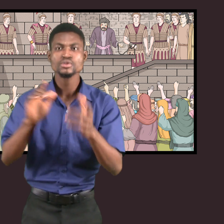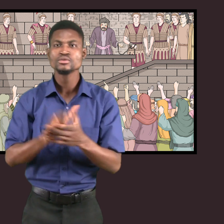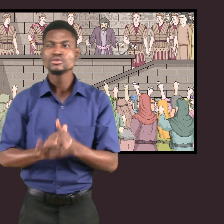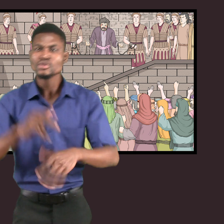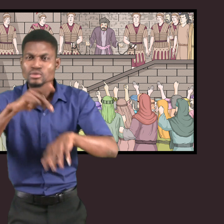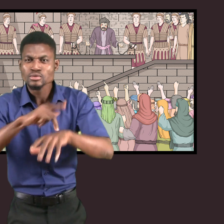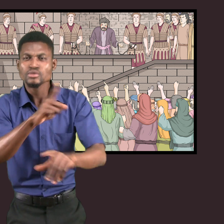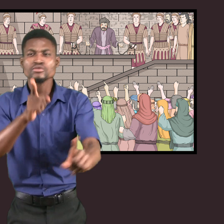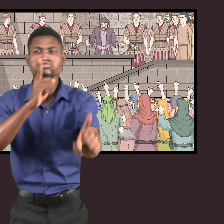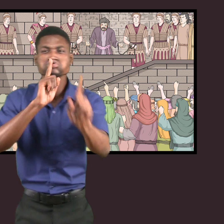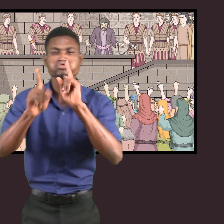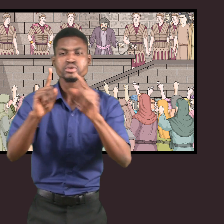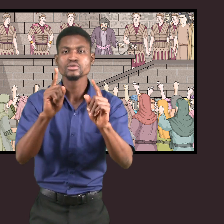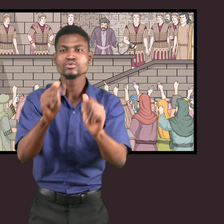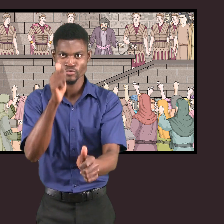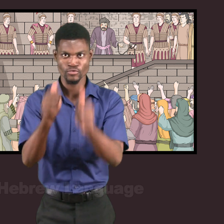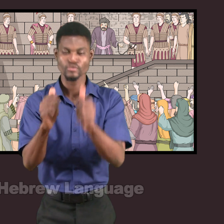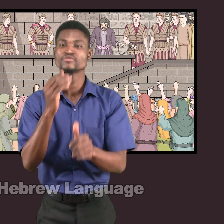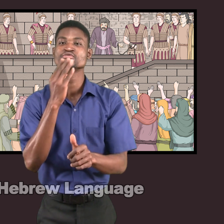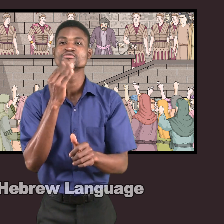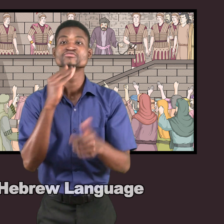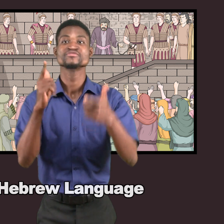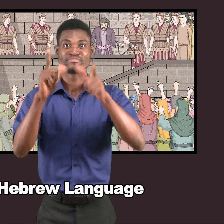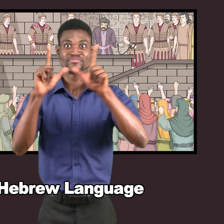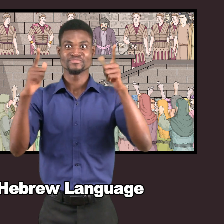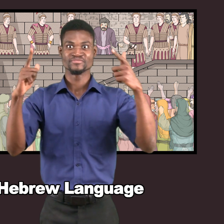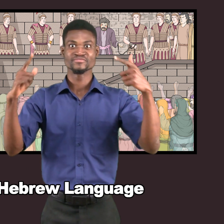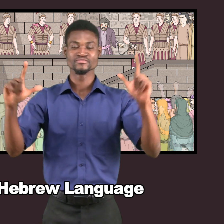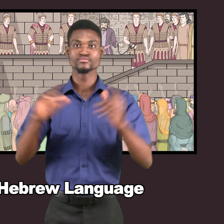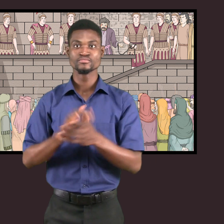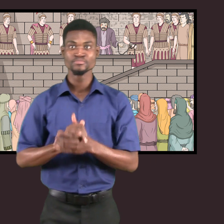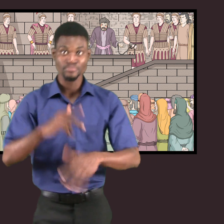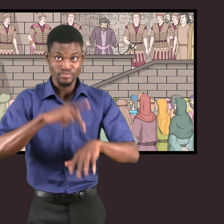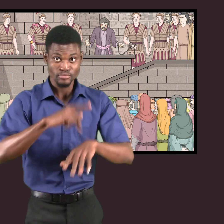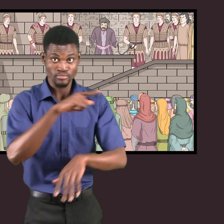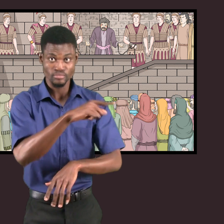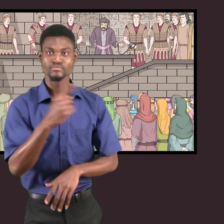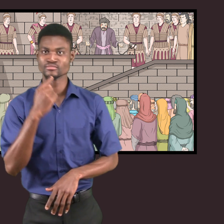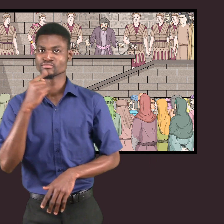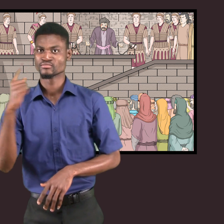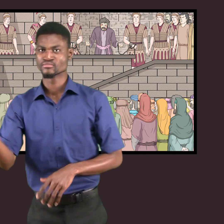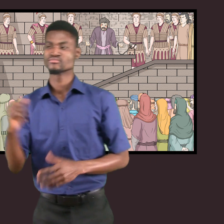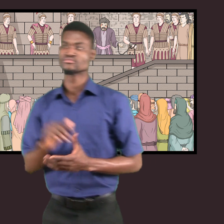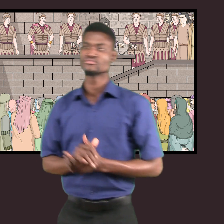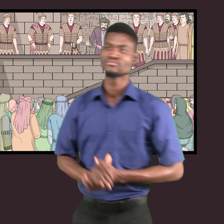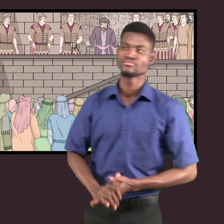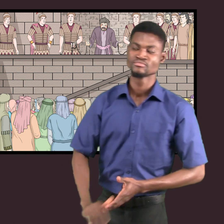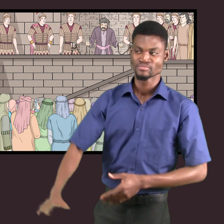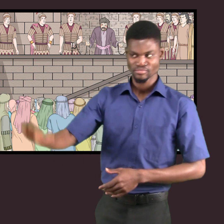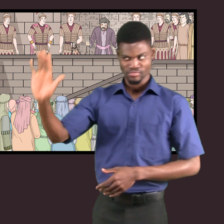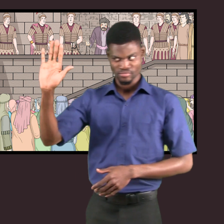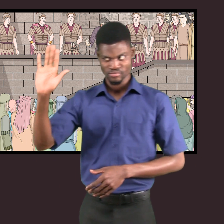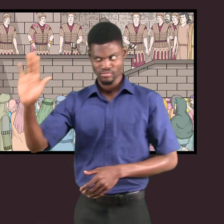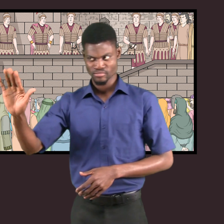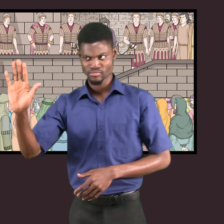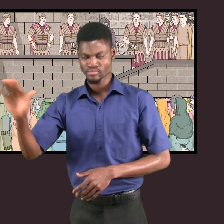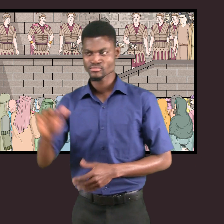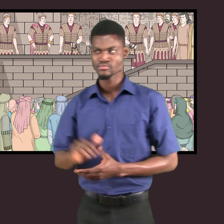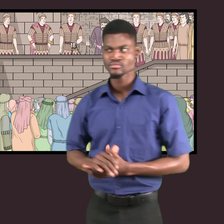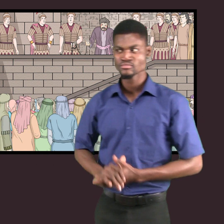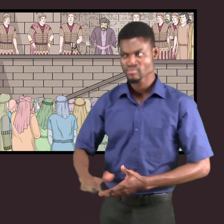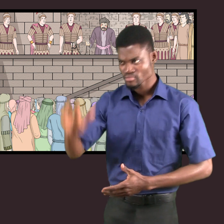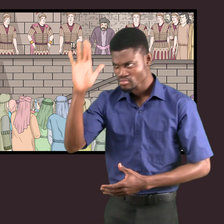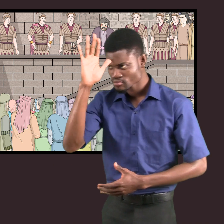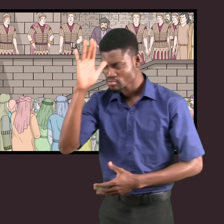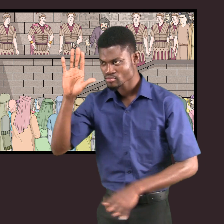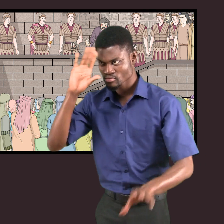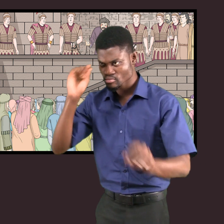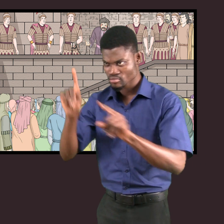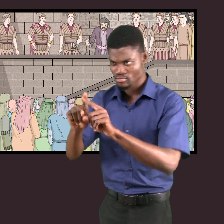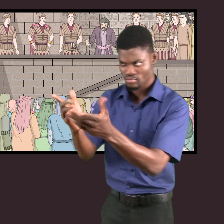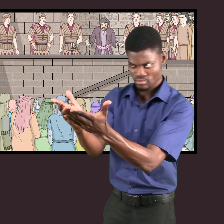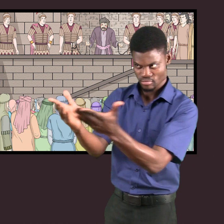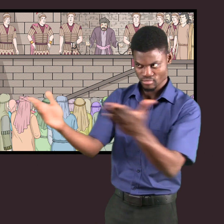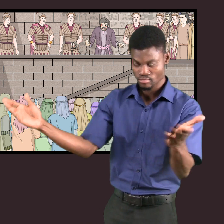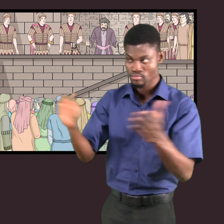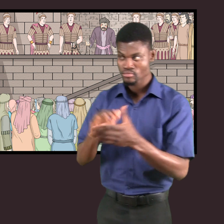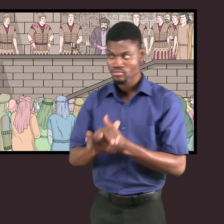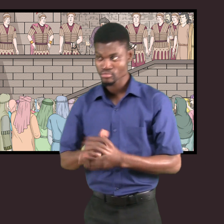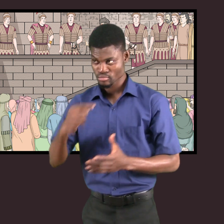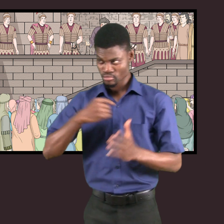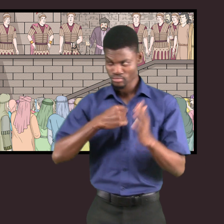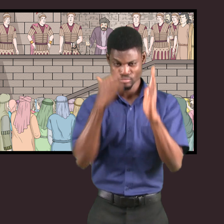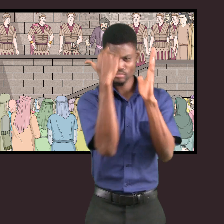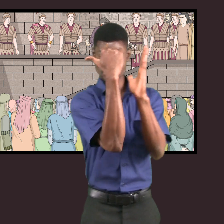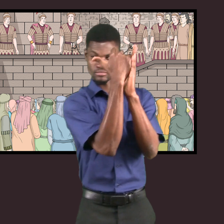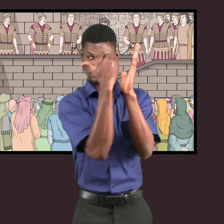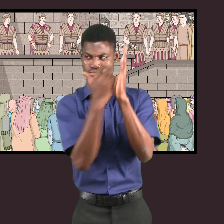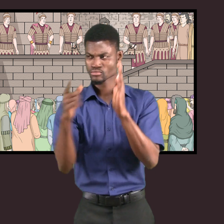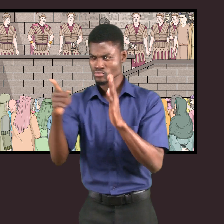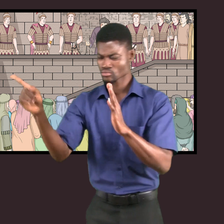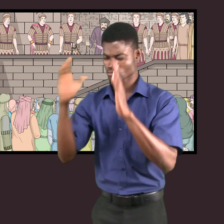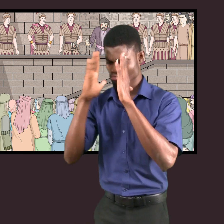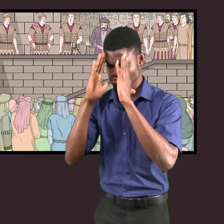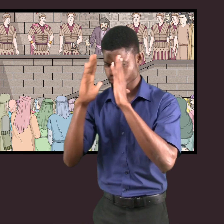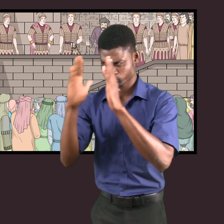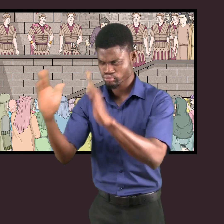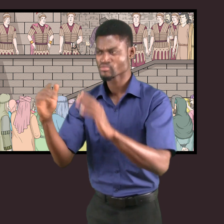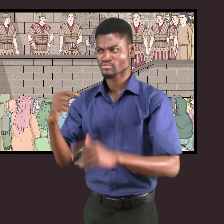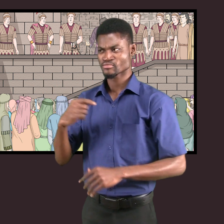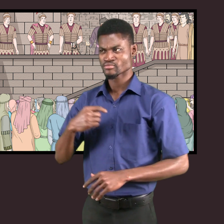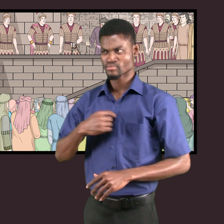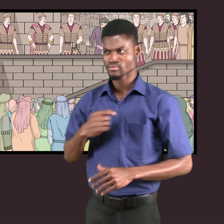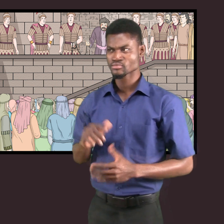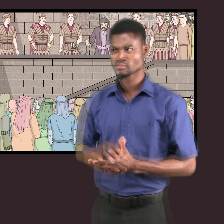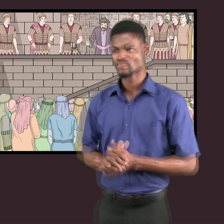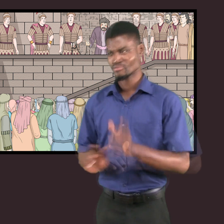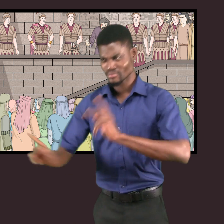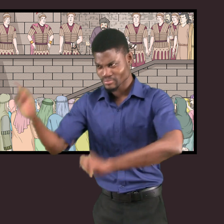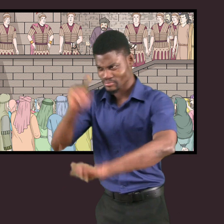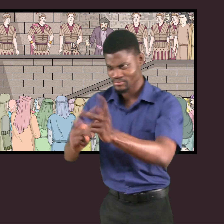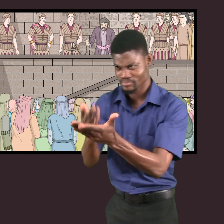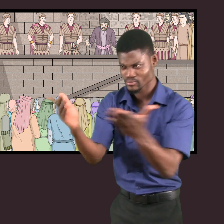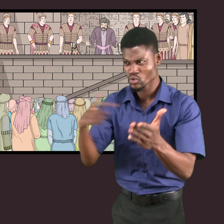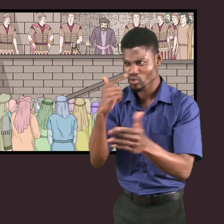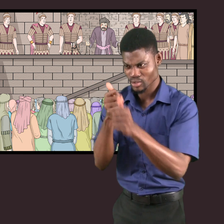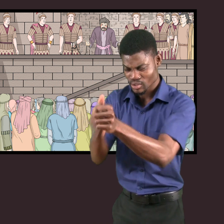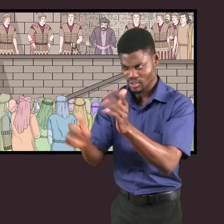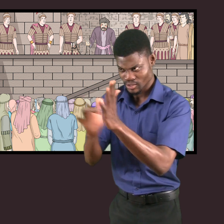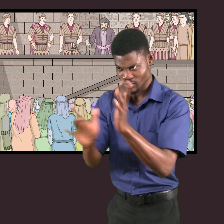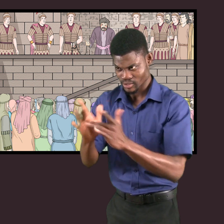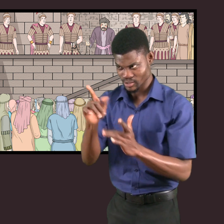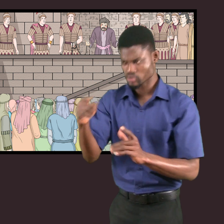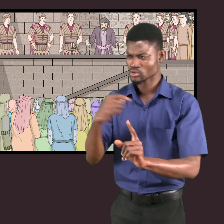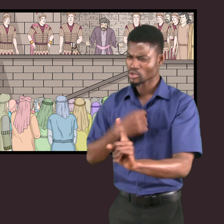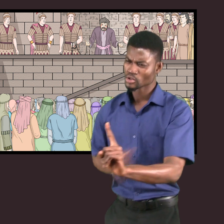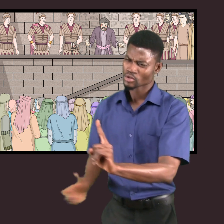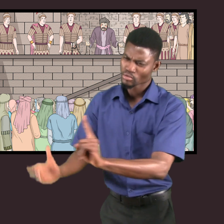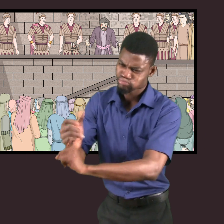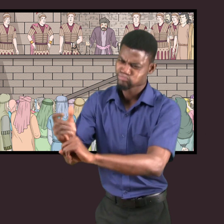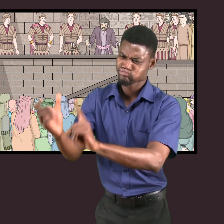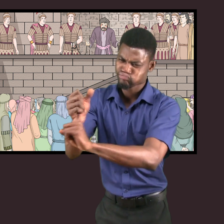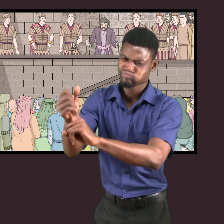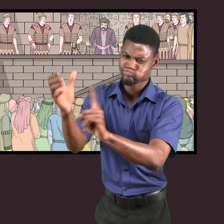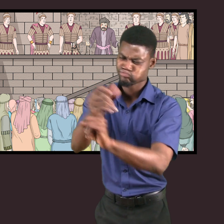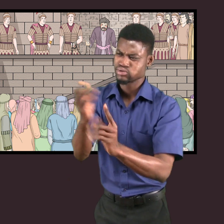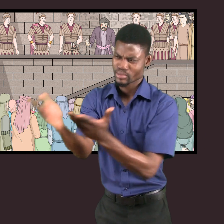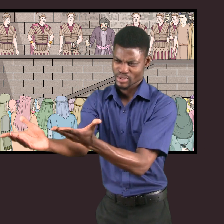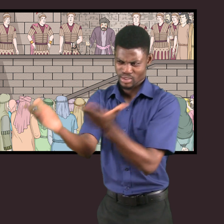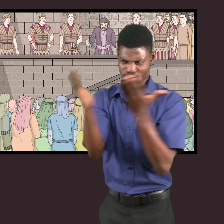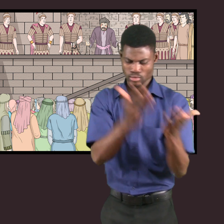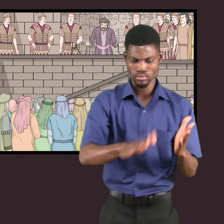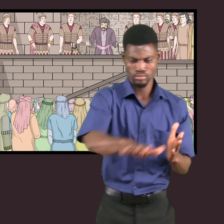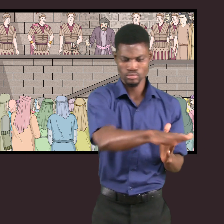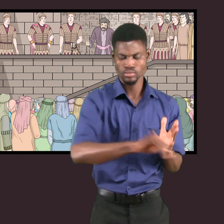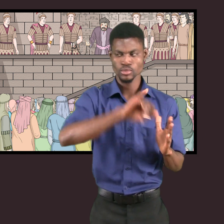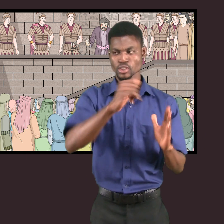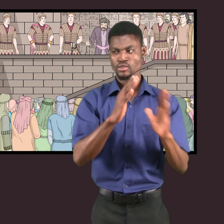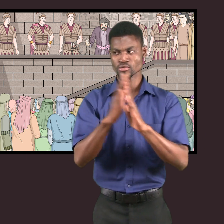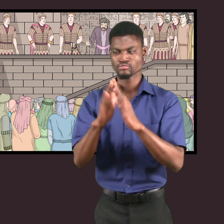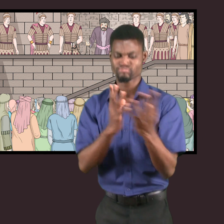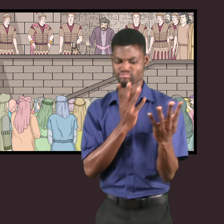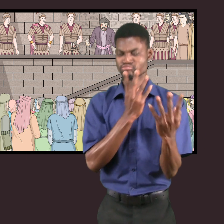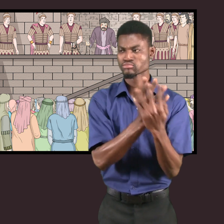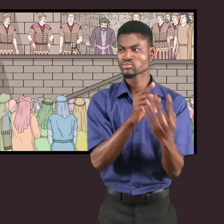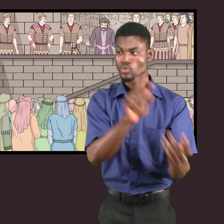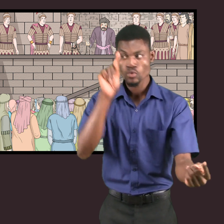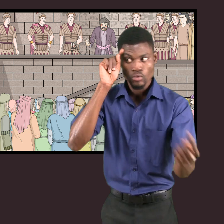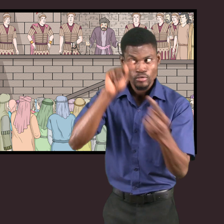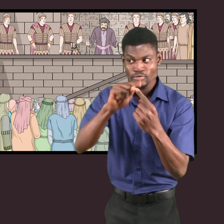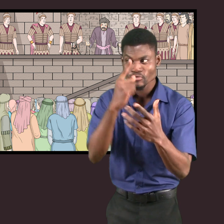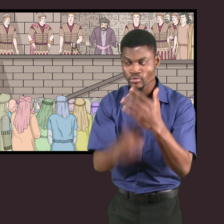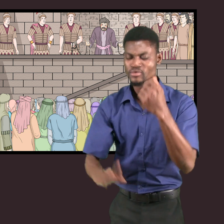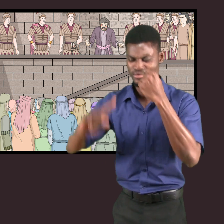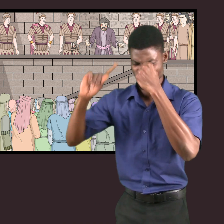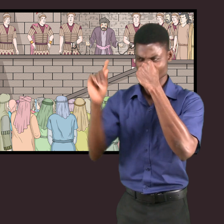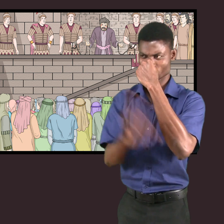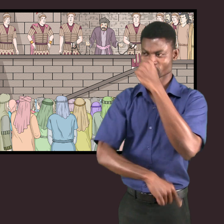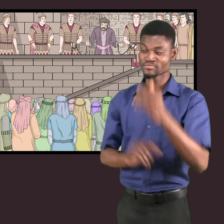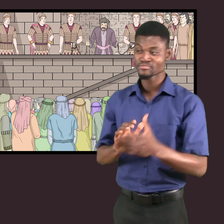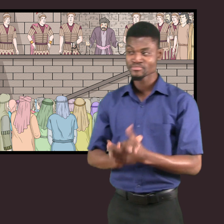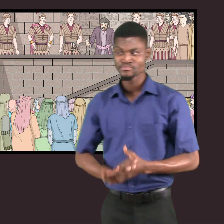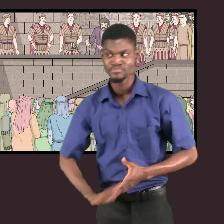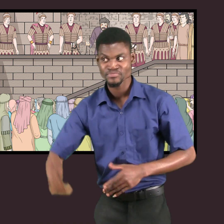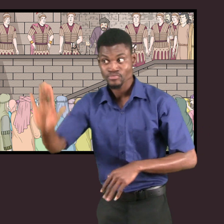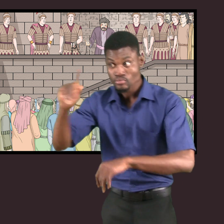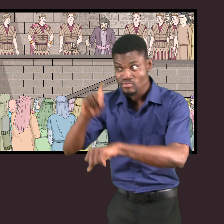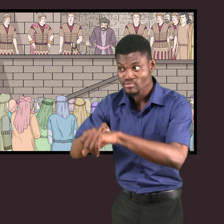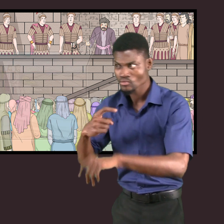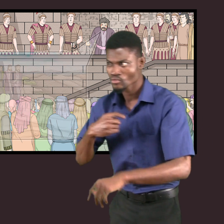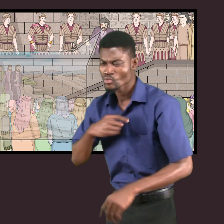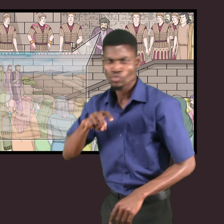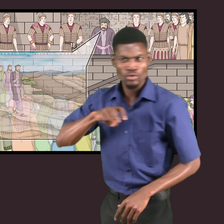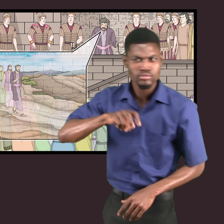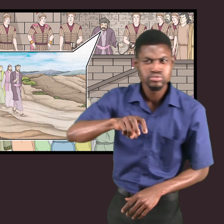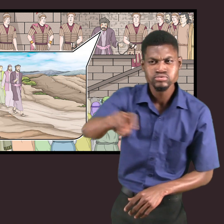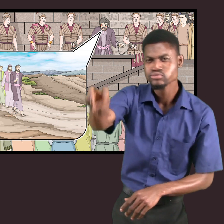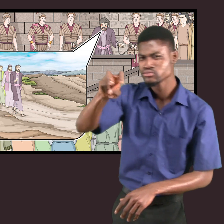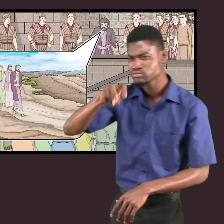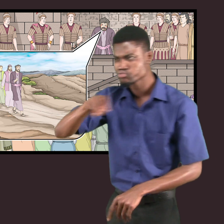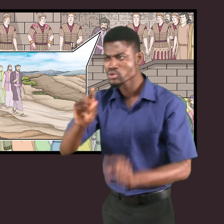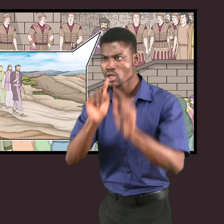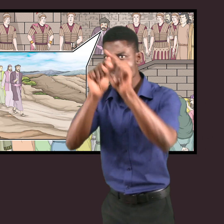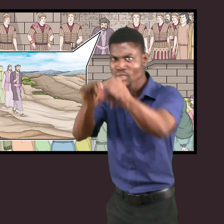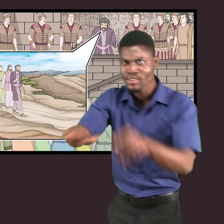A great hush came over the crowd, and he addressed them in Hebrew: “Brothers and fathers, listen now to my defense before you.” When they heard him speak to them in Hebrew, they became even more silent. Then Paul declared, “I am a Jew, born in Tarsus of Cilicia, but raised in this city. I was educated at the feet of Gamaliel in strict conformity to the law of our fathers. I am just as zealous for God as any of you here today. I persecuted this Way even to the death, detaining both men and women and throwing them into prison, as the high priest and the whole Council can testify about me.